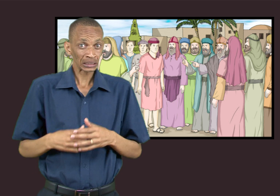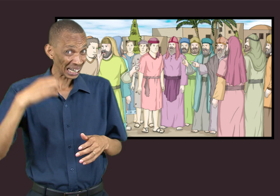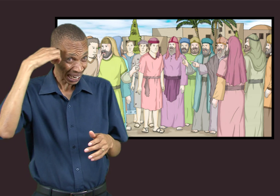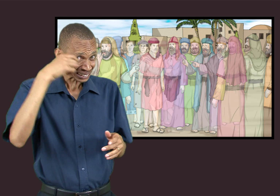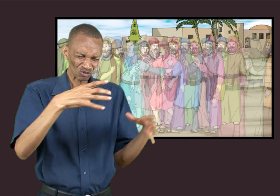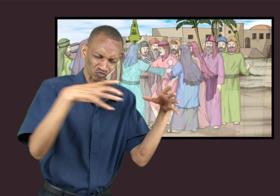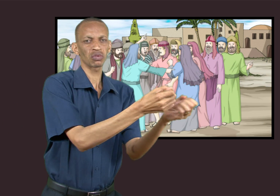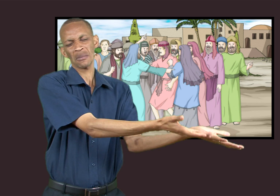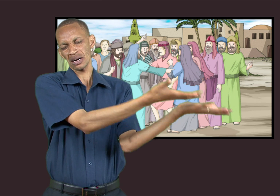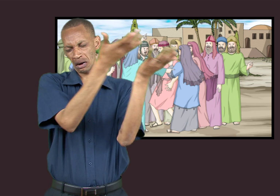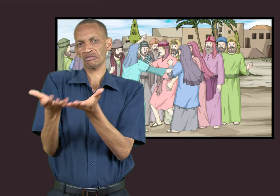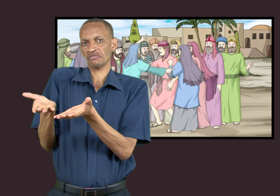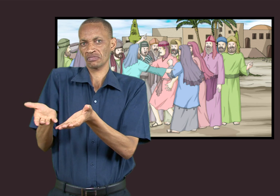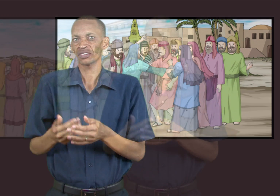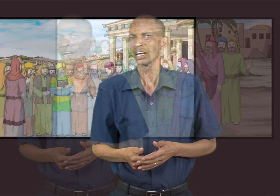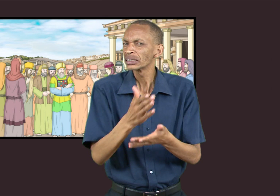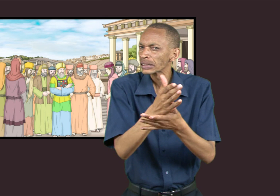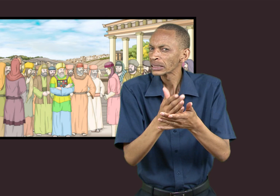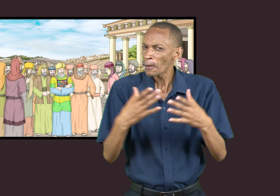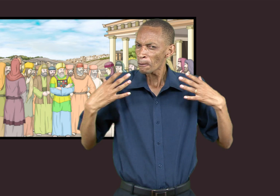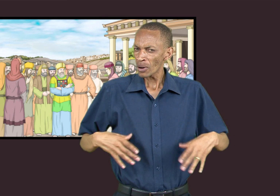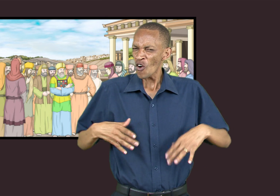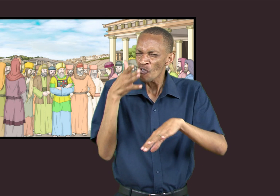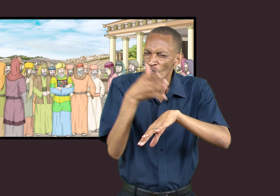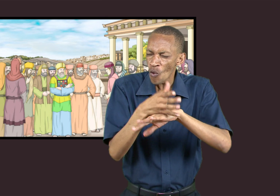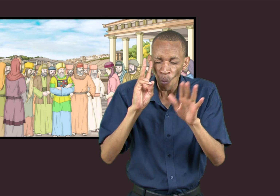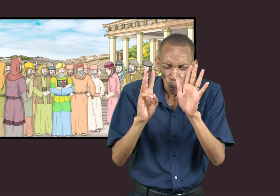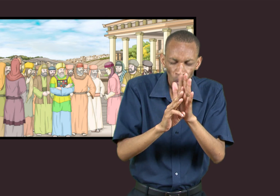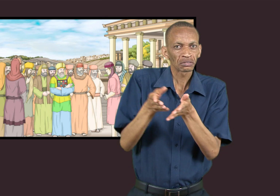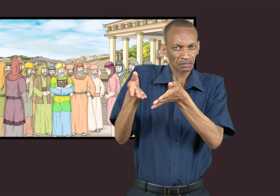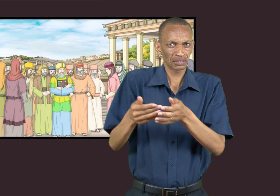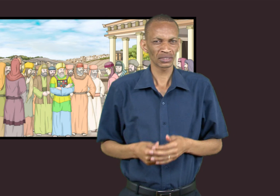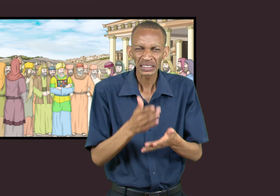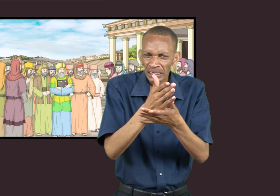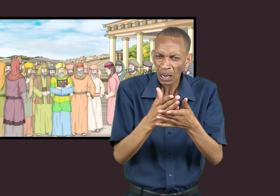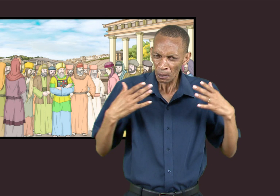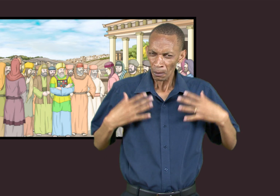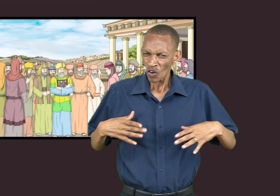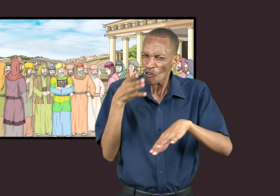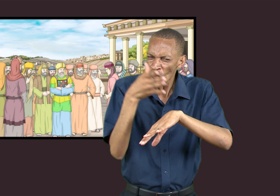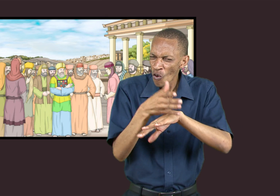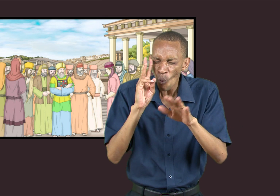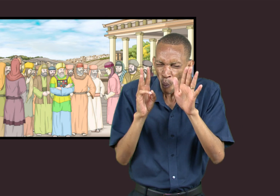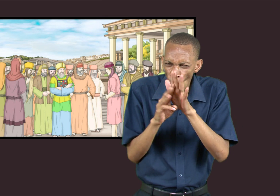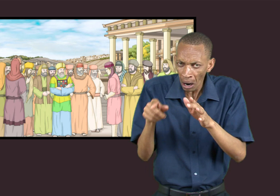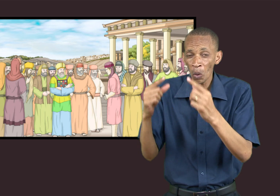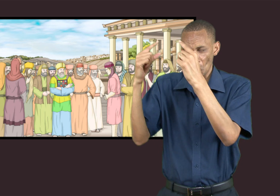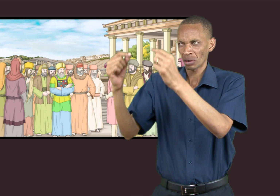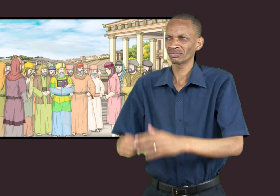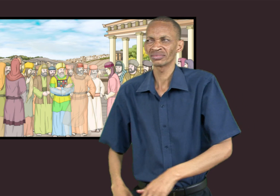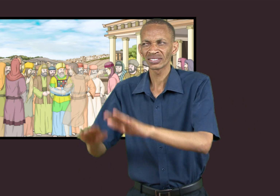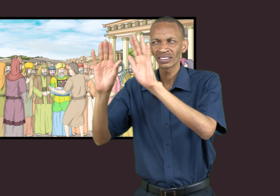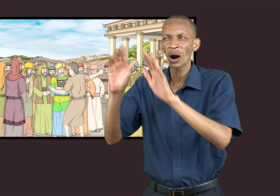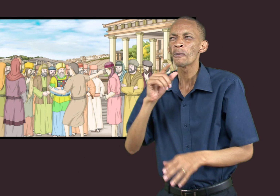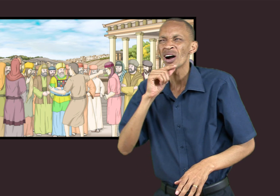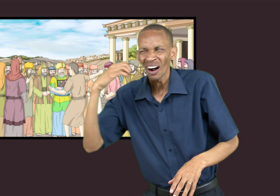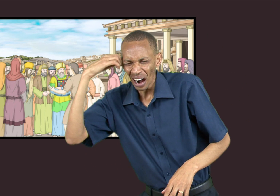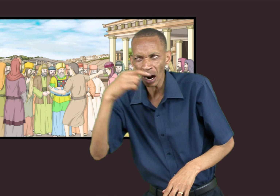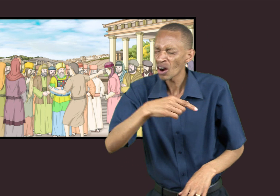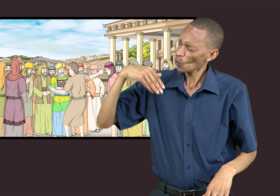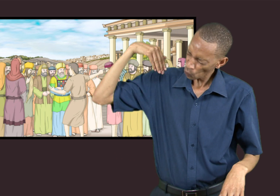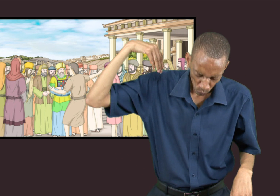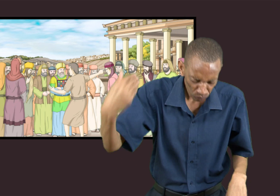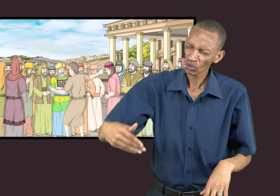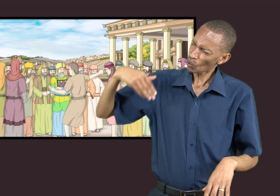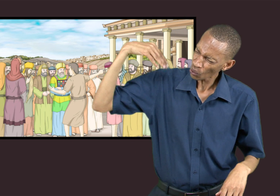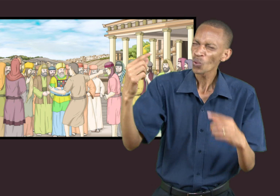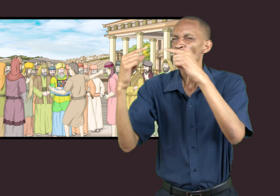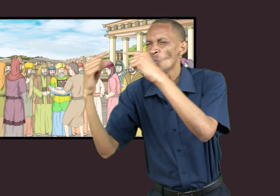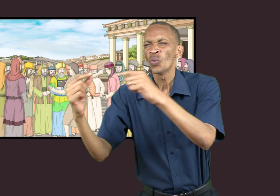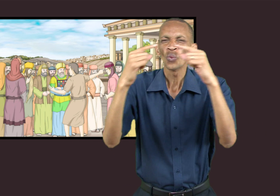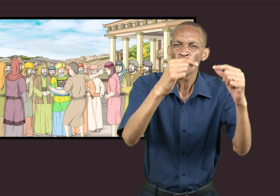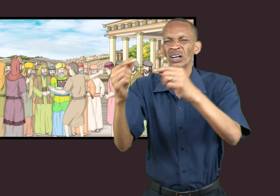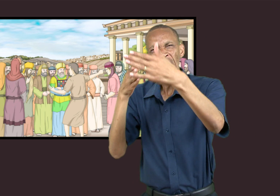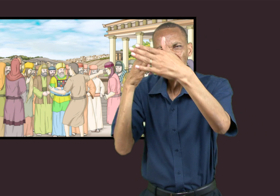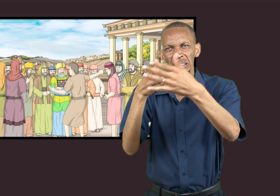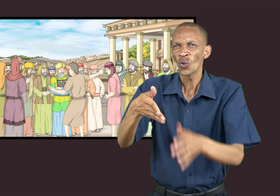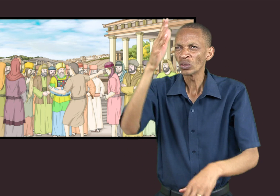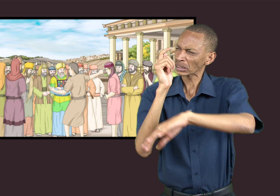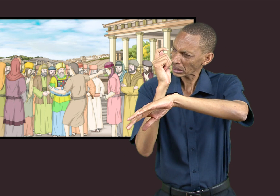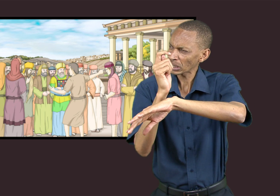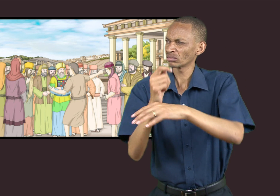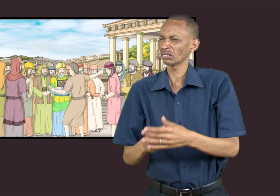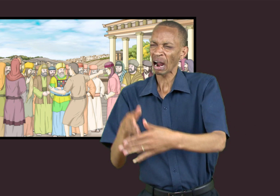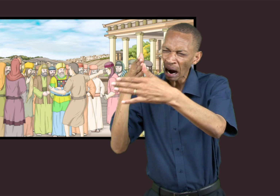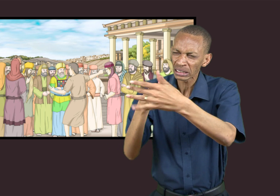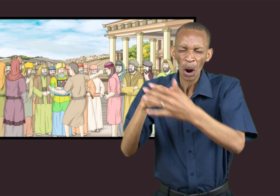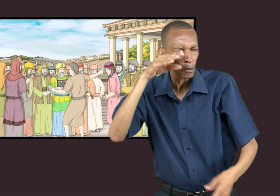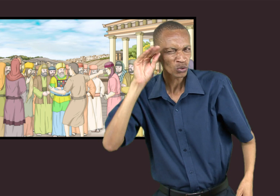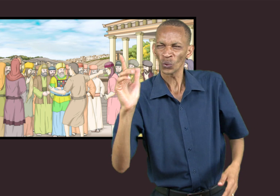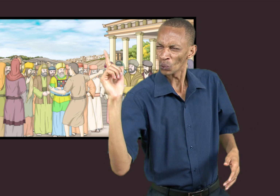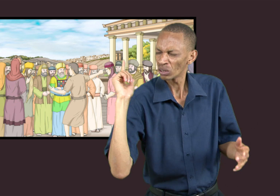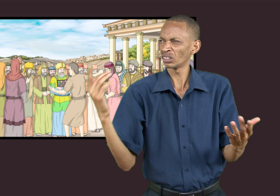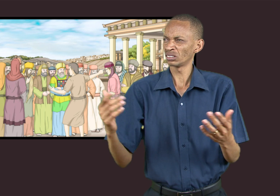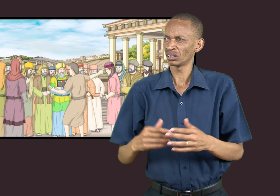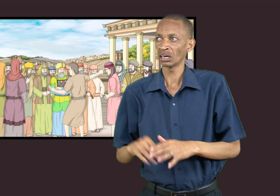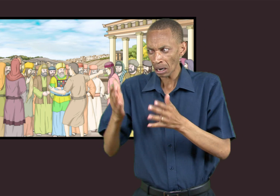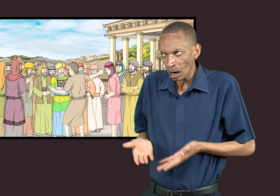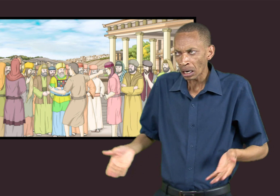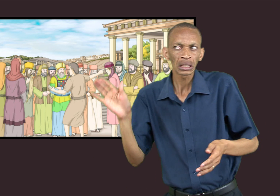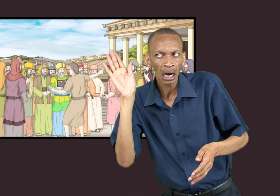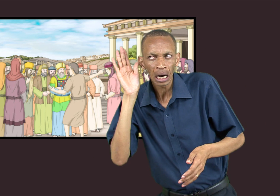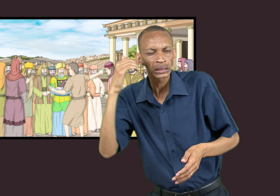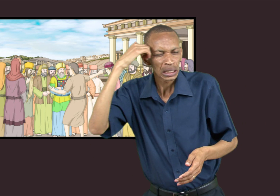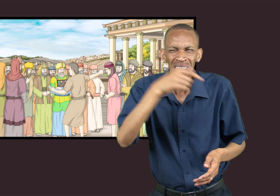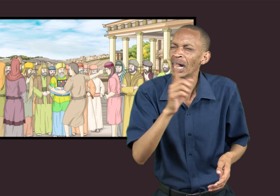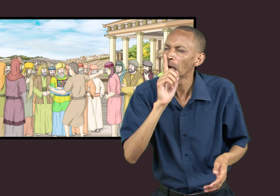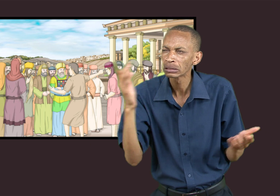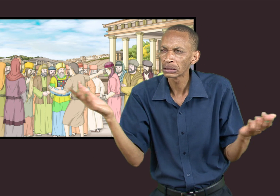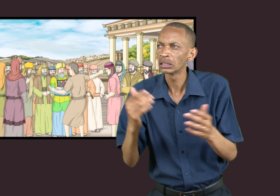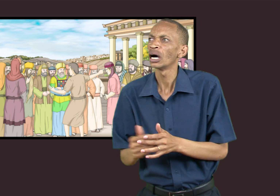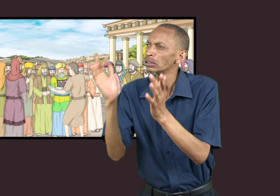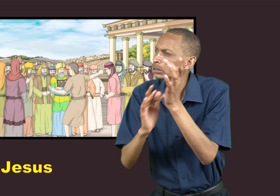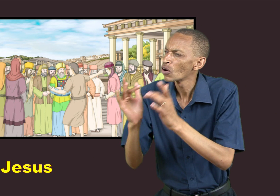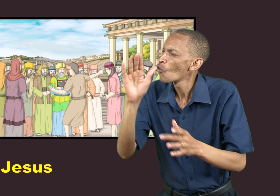They seized him and brought him before the Sanhedrin, where they presented false witnesses who said, “This man never stops speaking against this holy place and against the law.